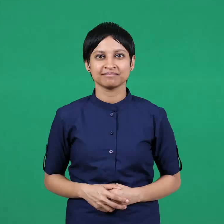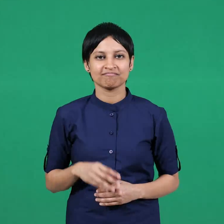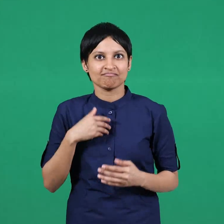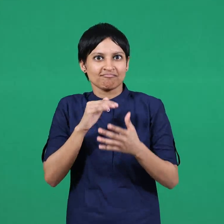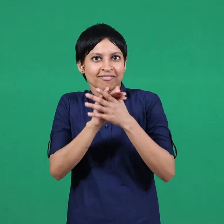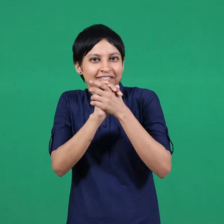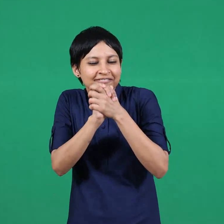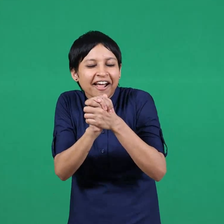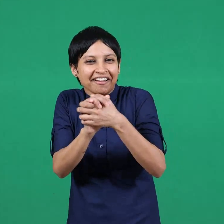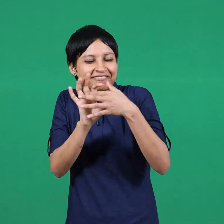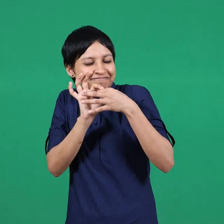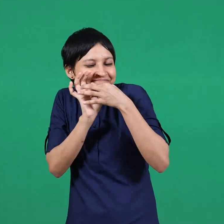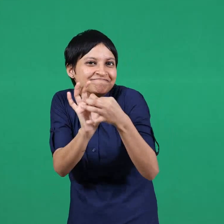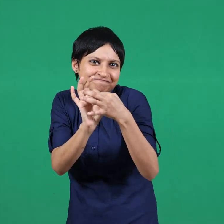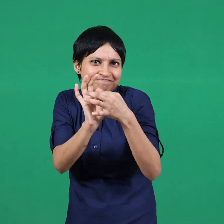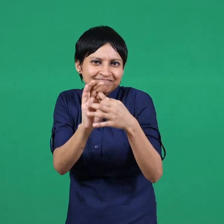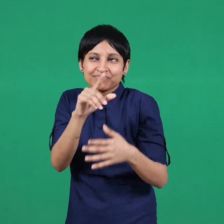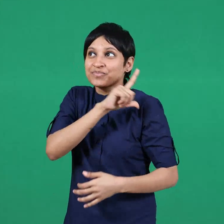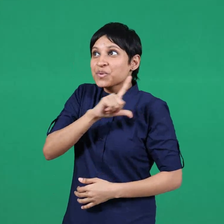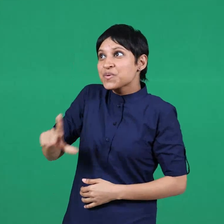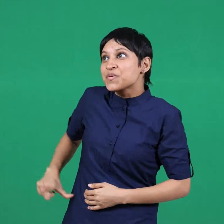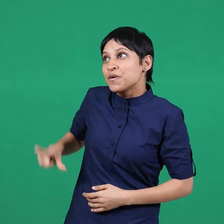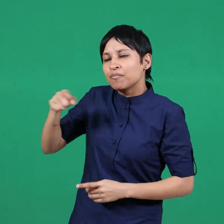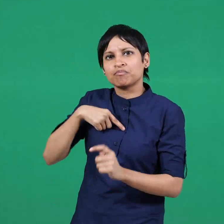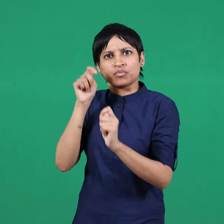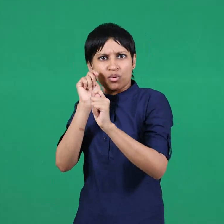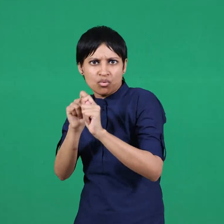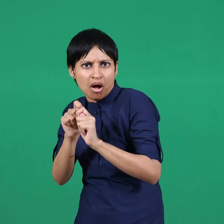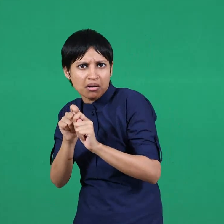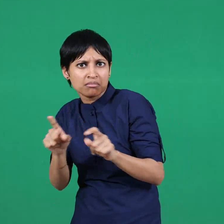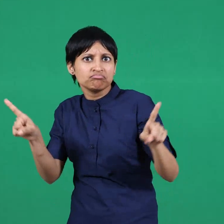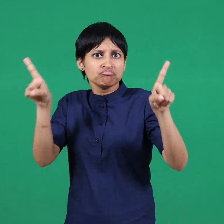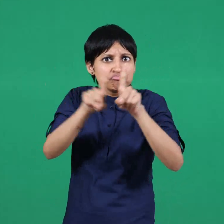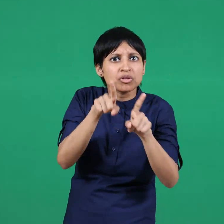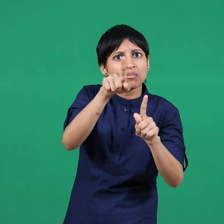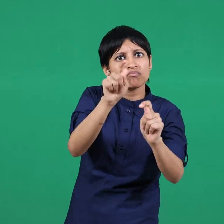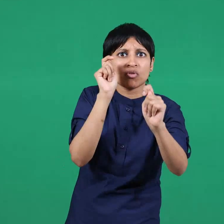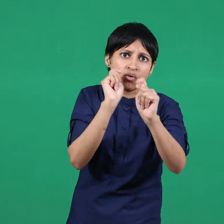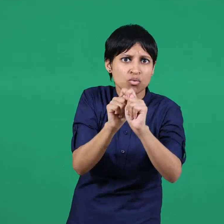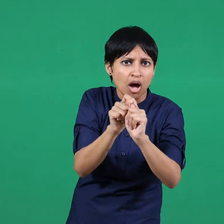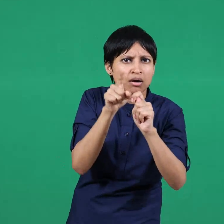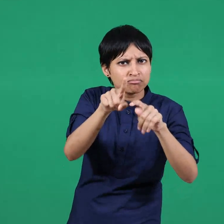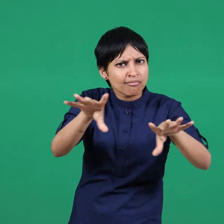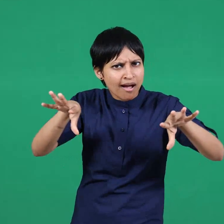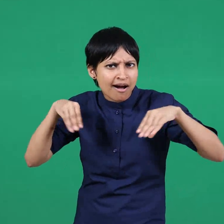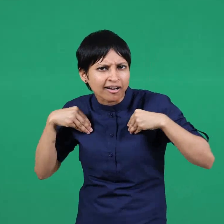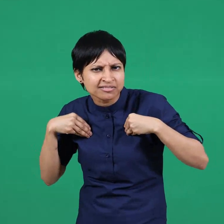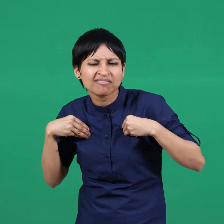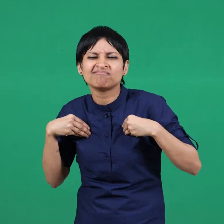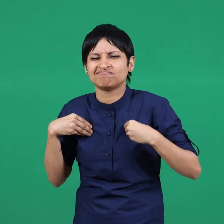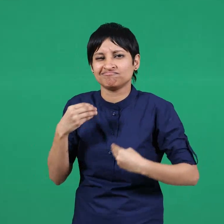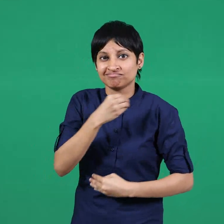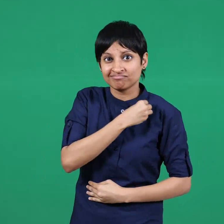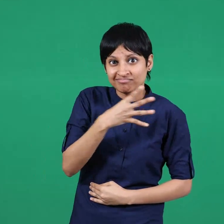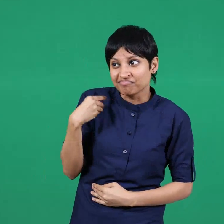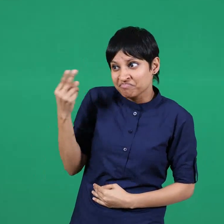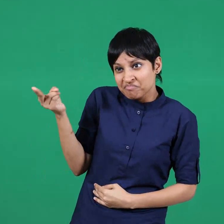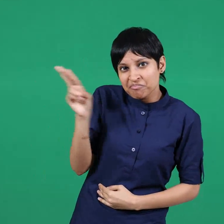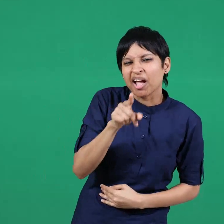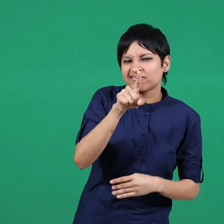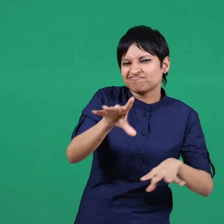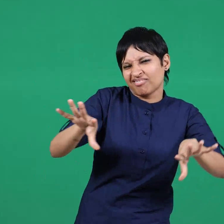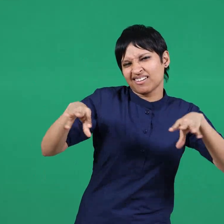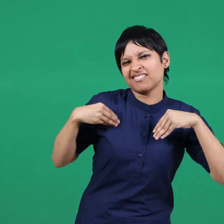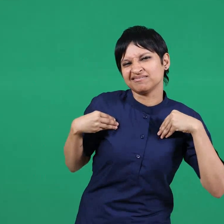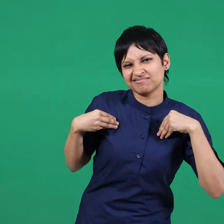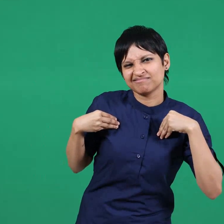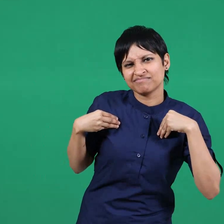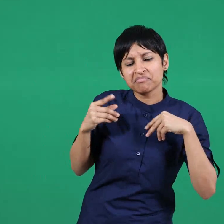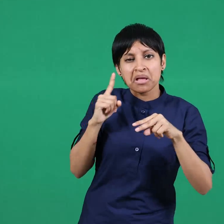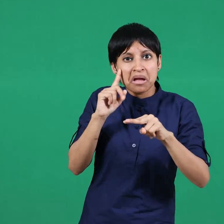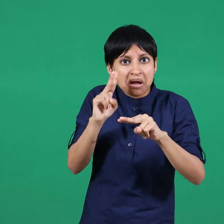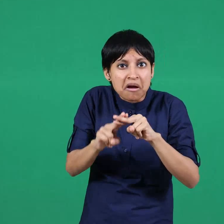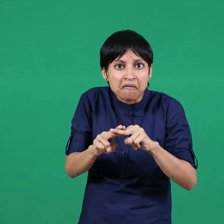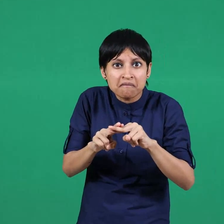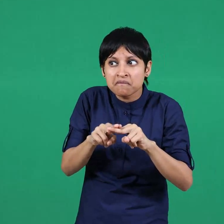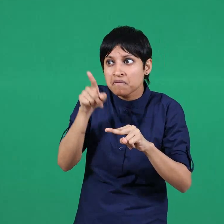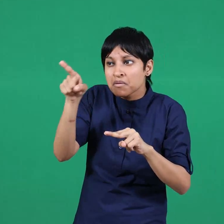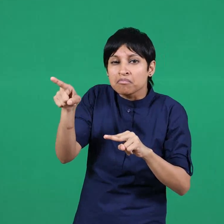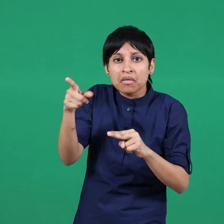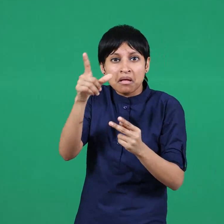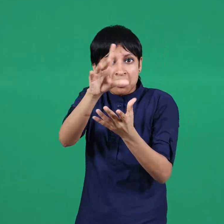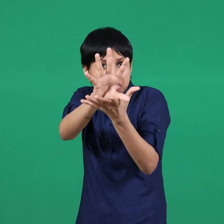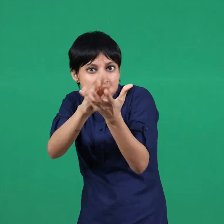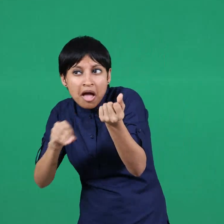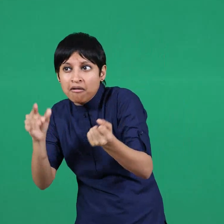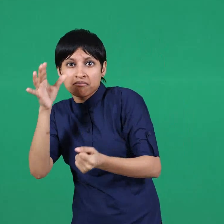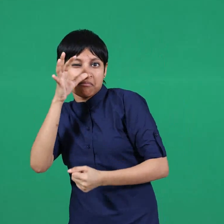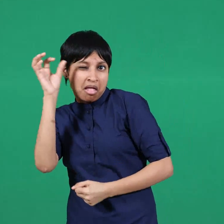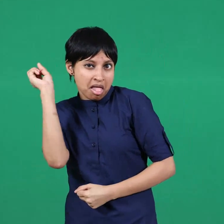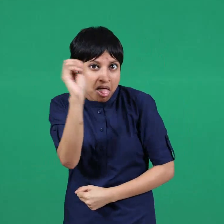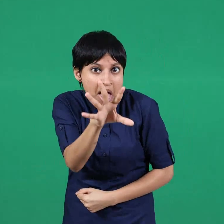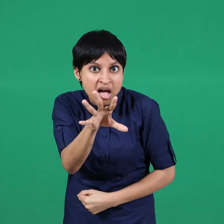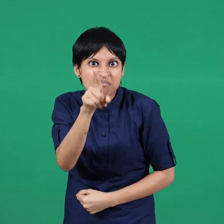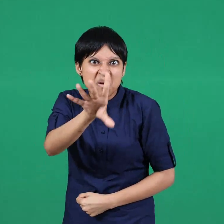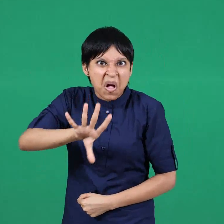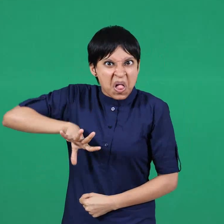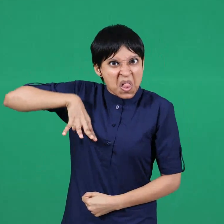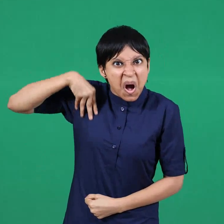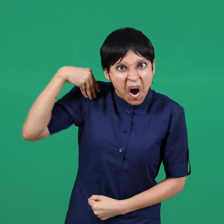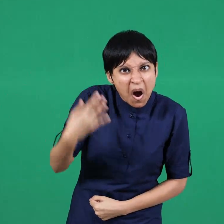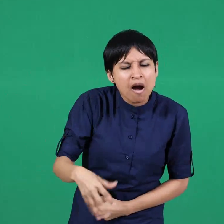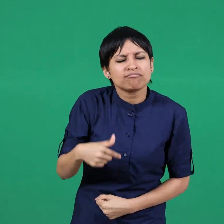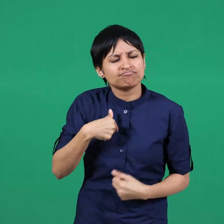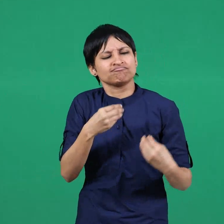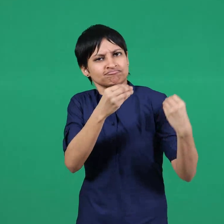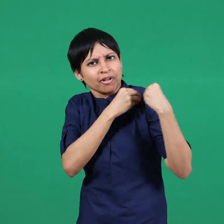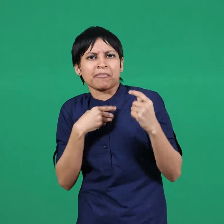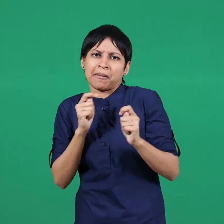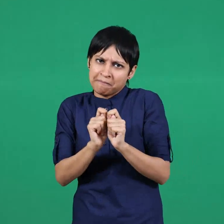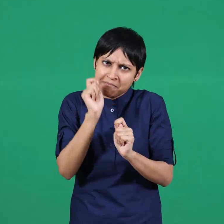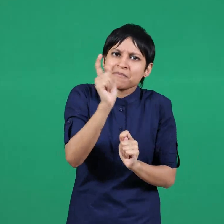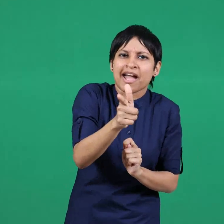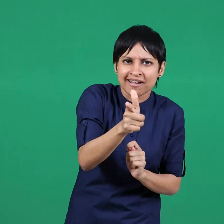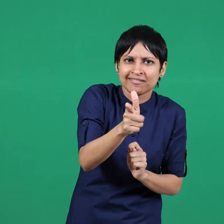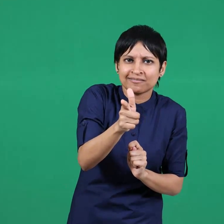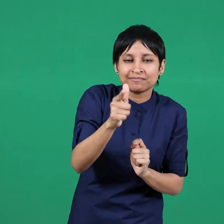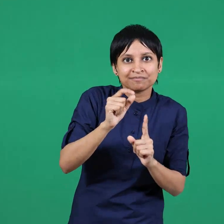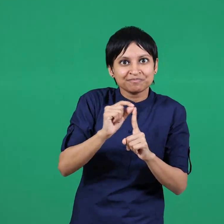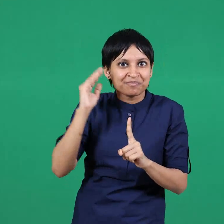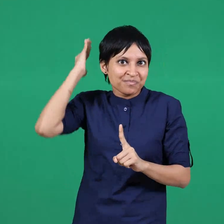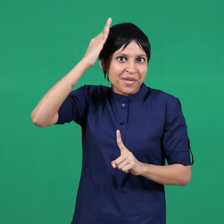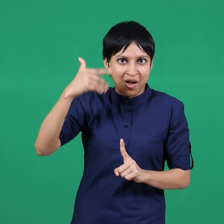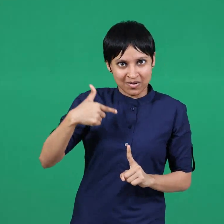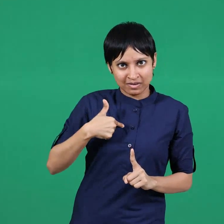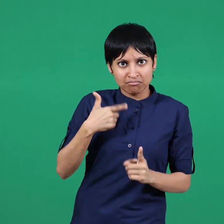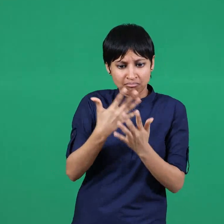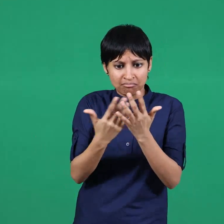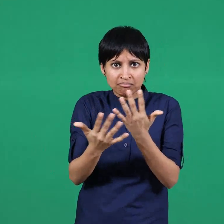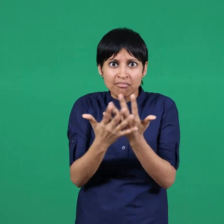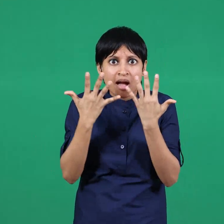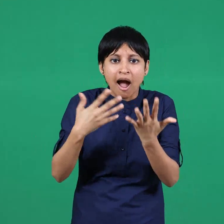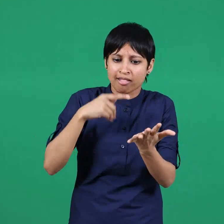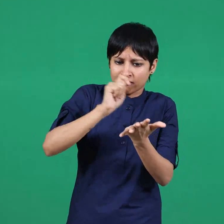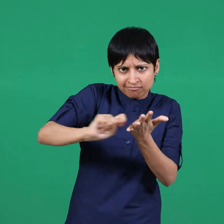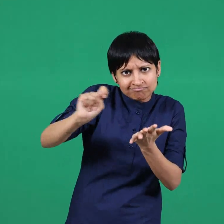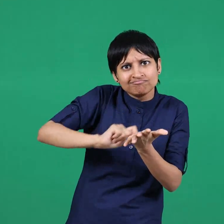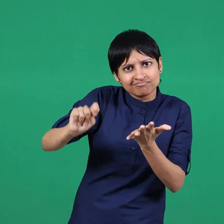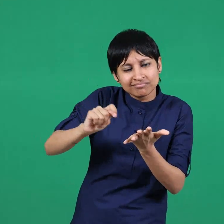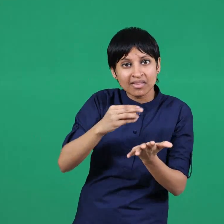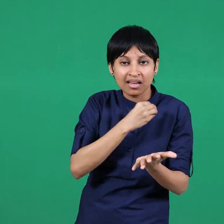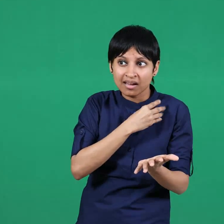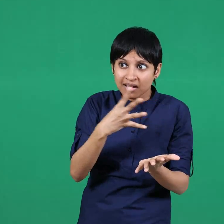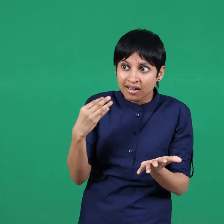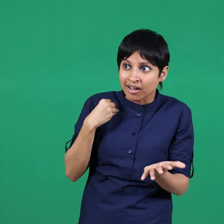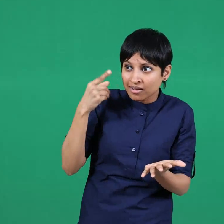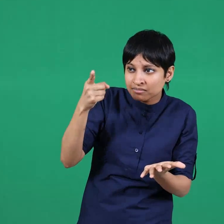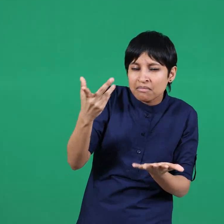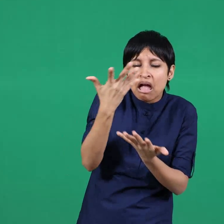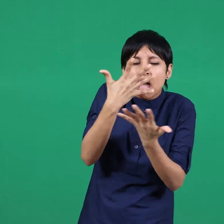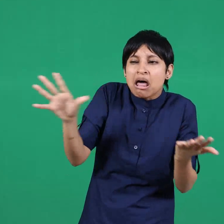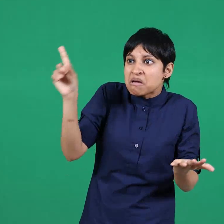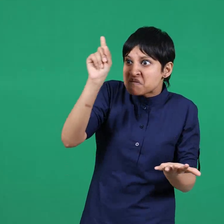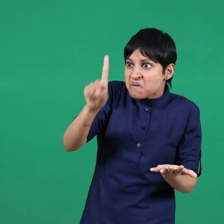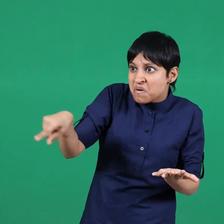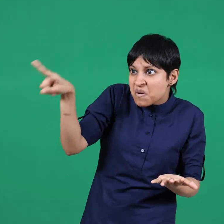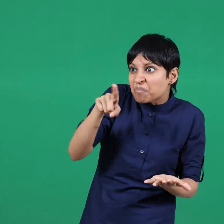So if you consider me a partner, receive him as you would receive me. But if he has wronged you in any way or owes you anything, charge it to my account.